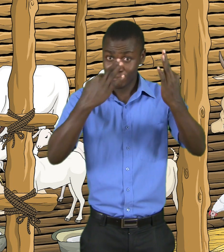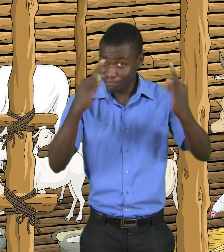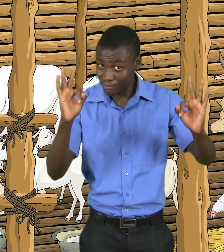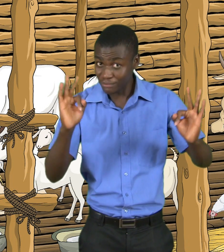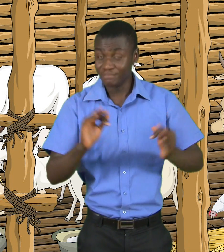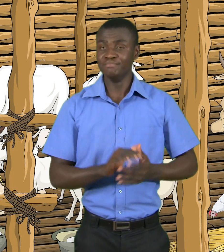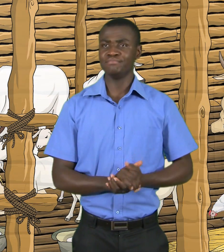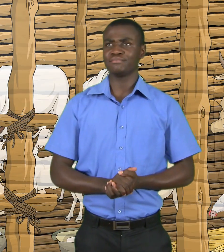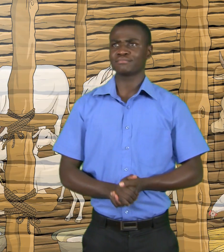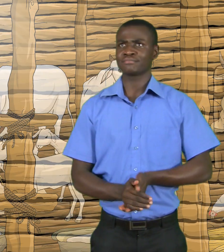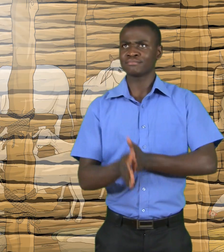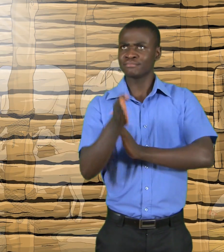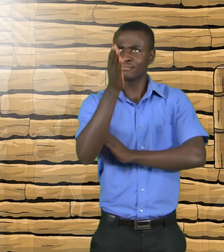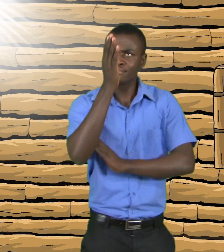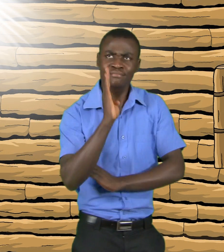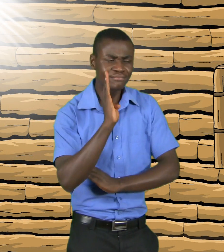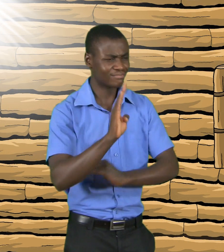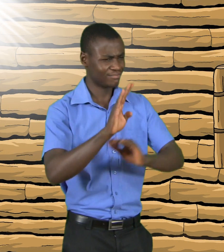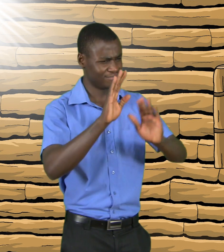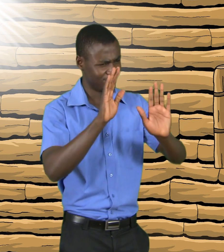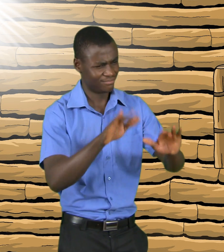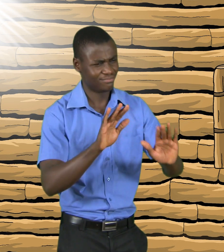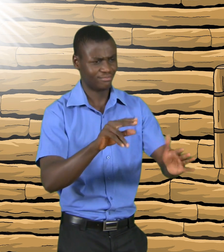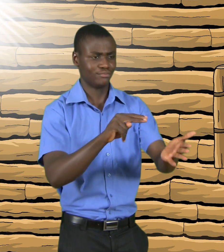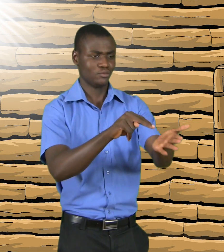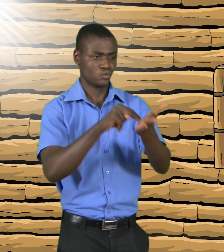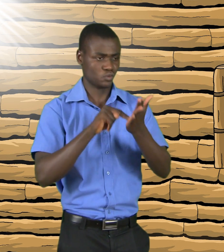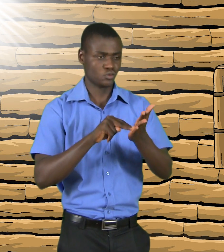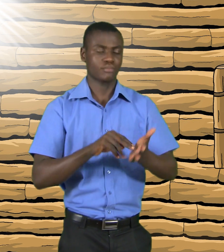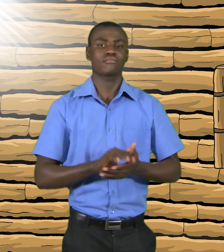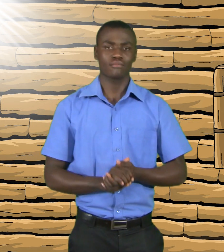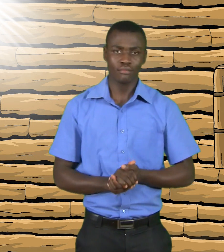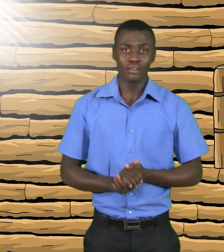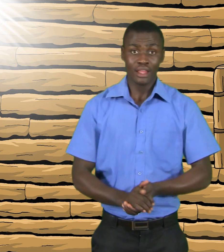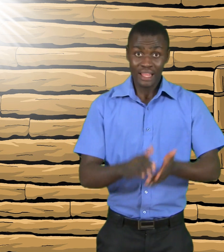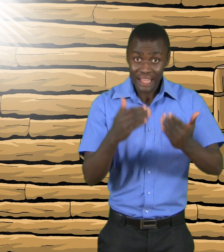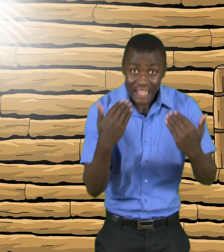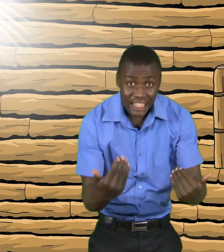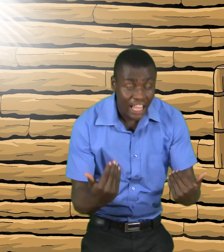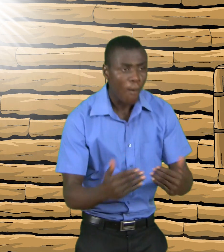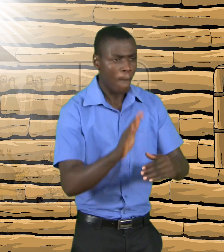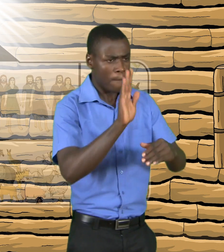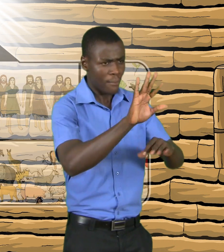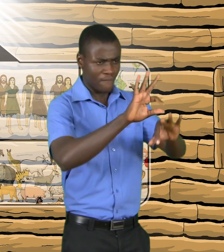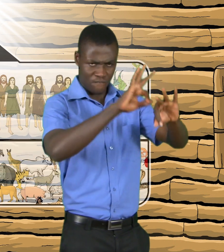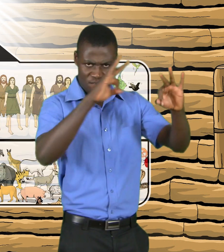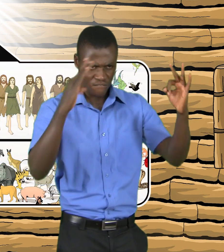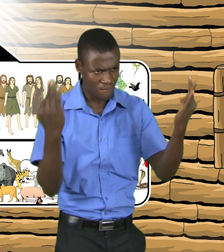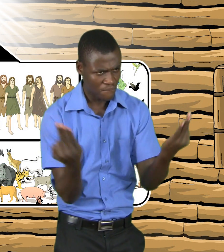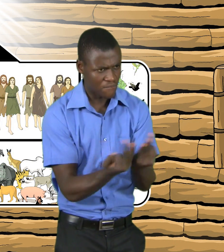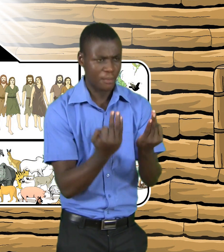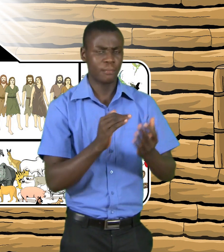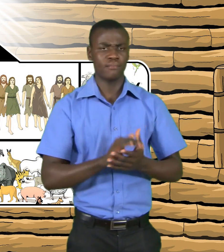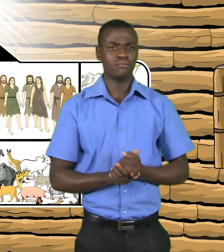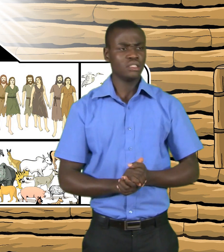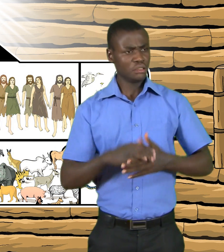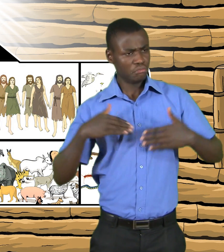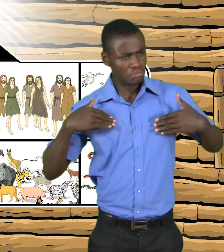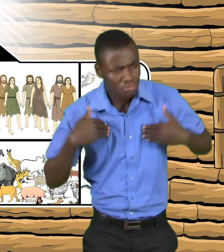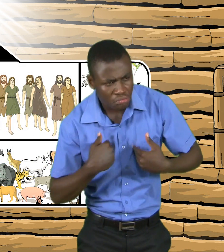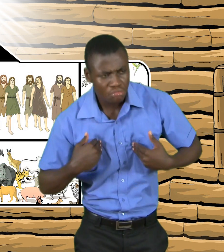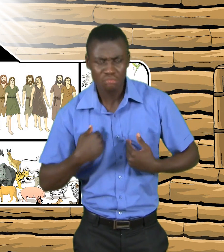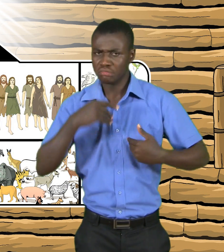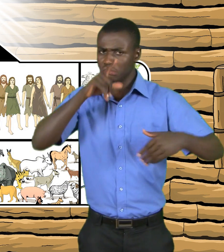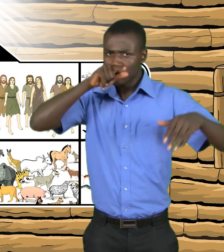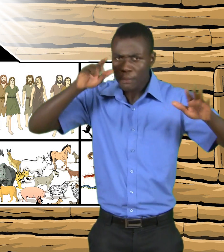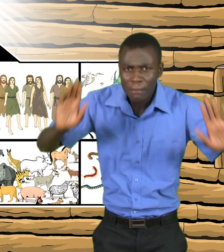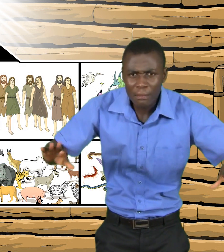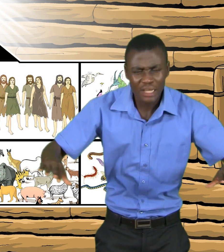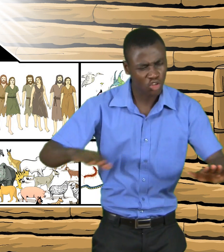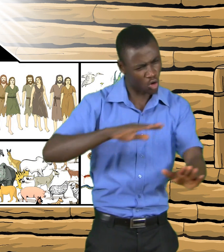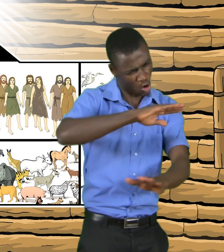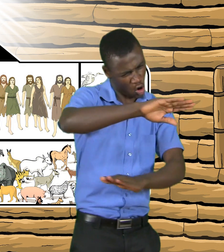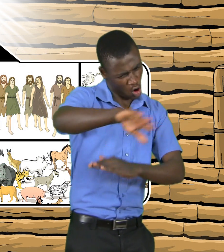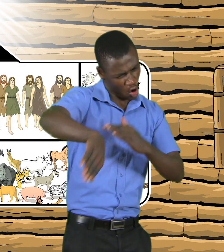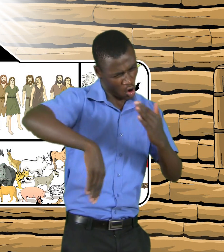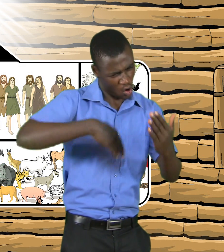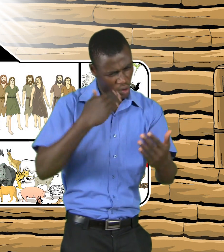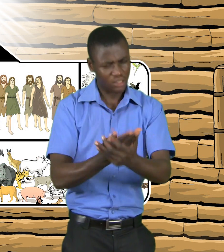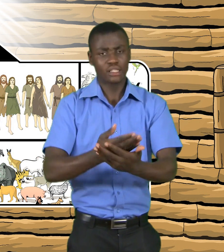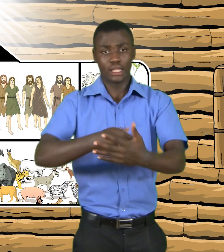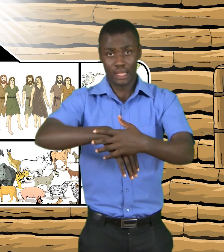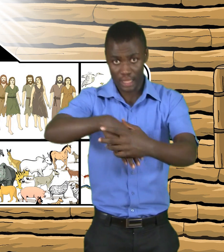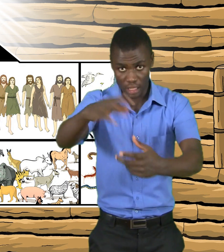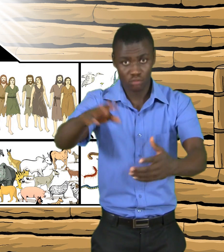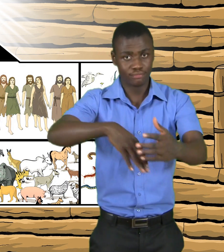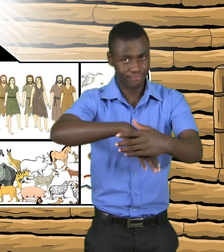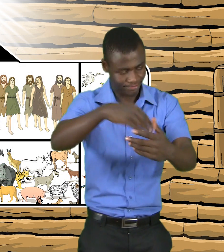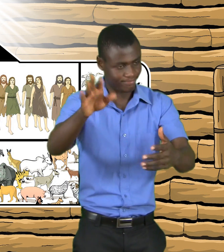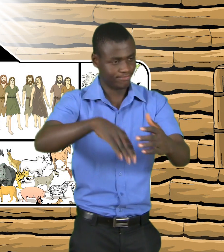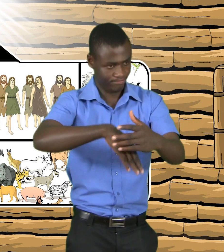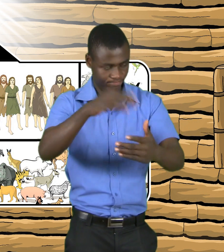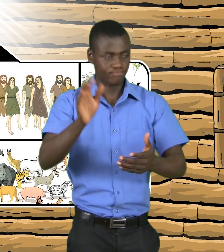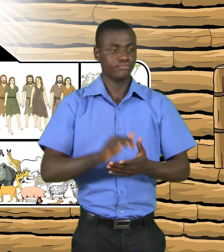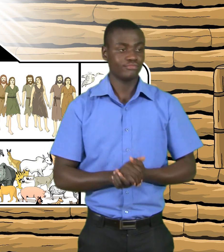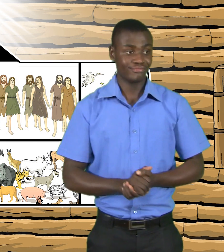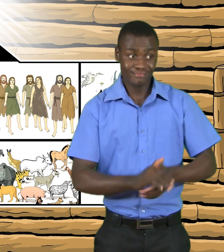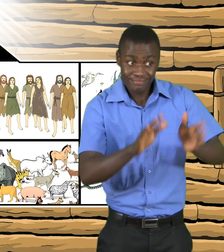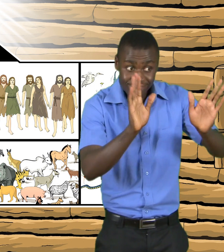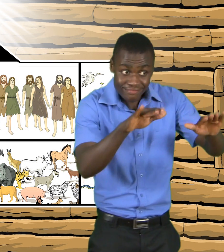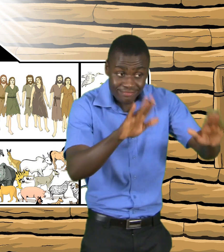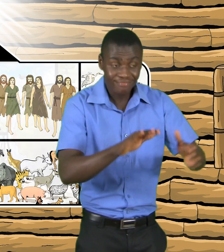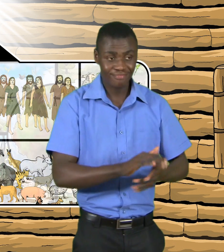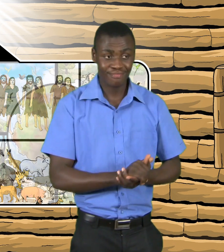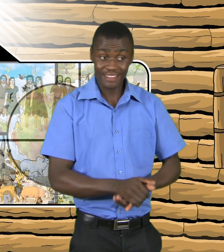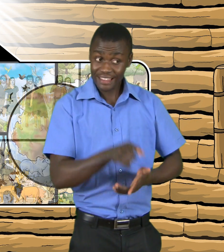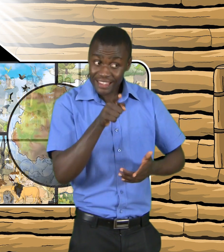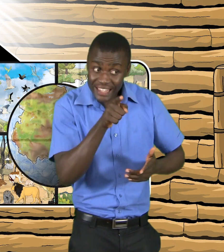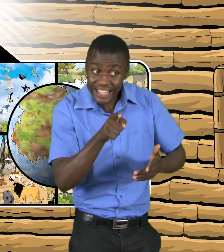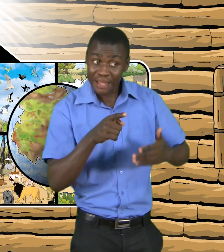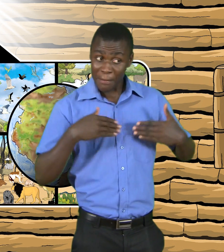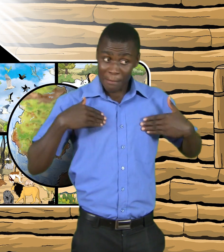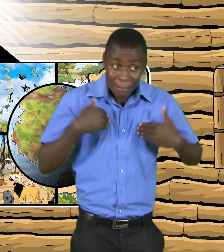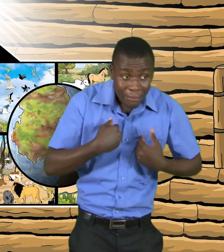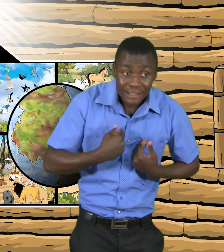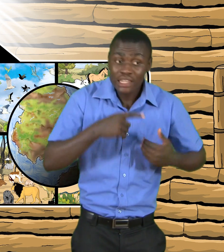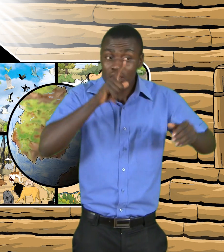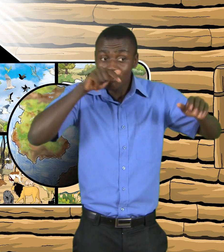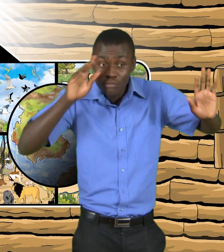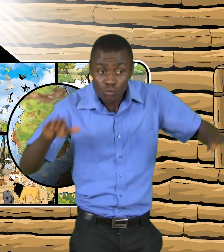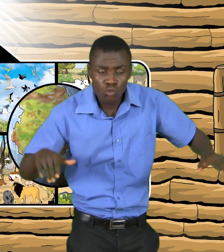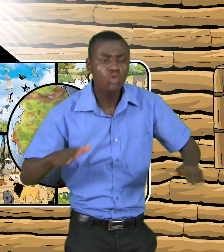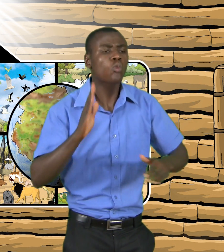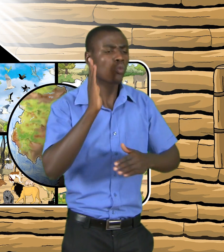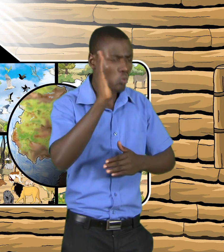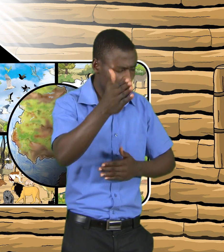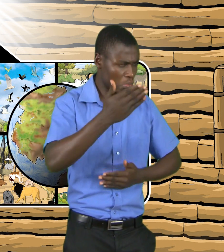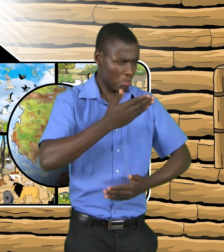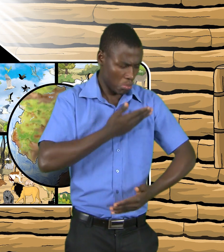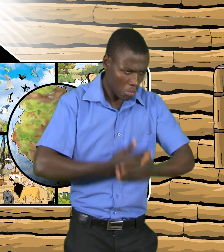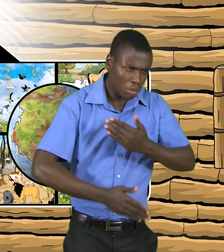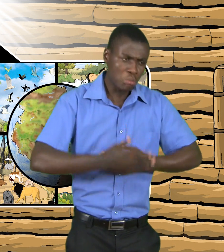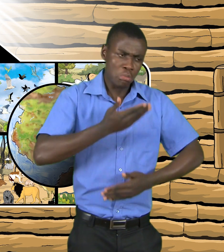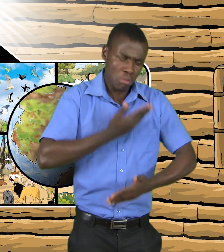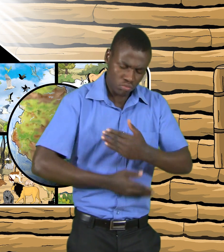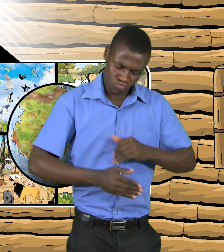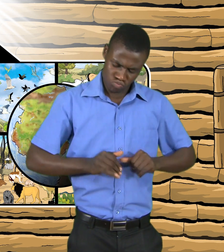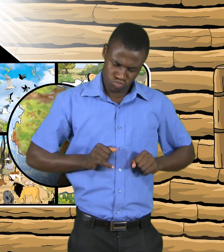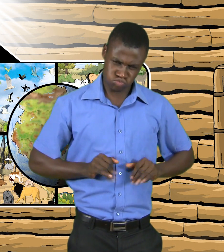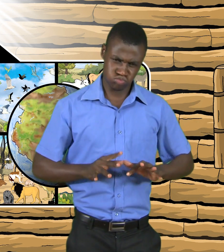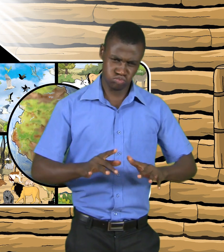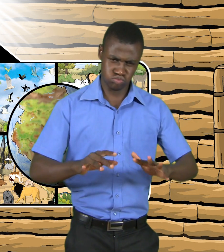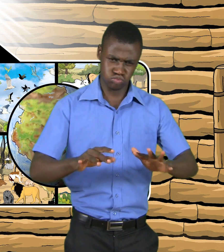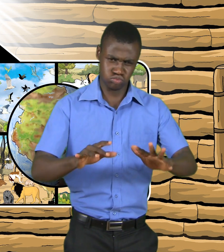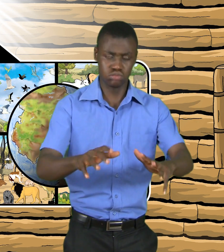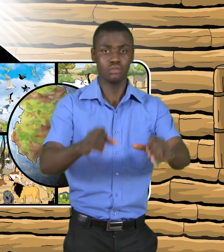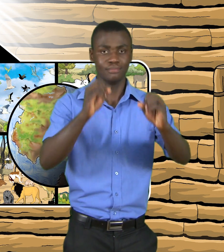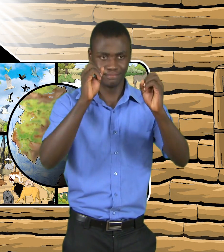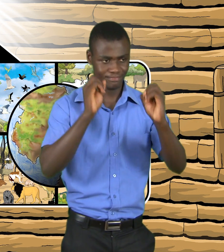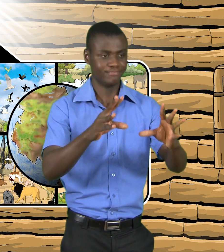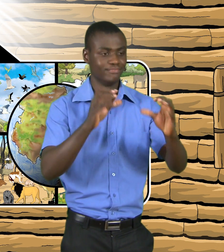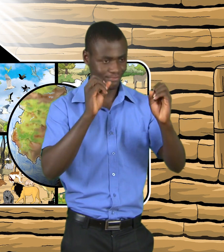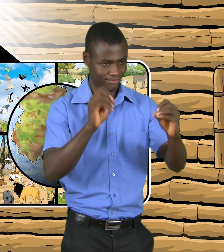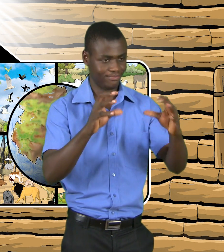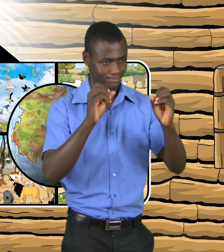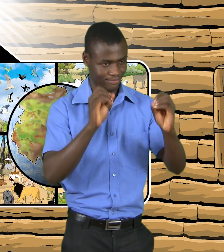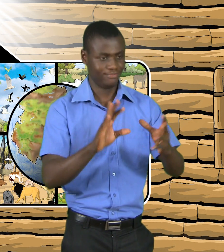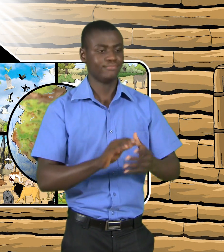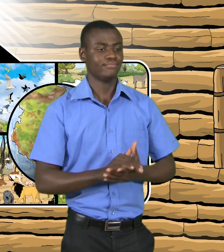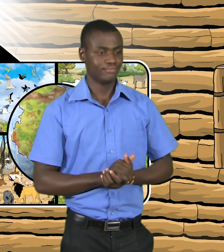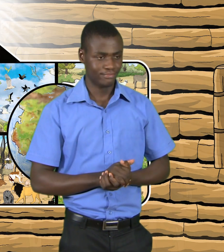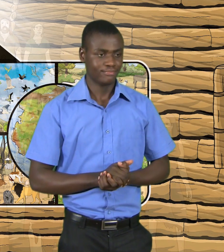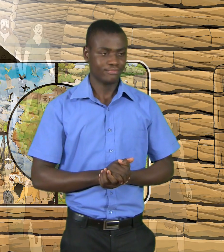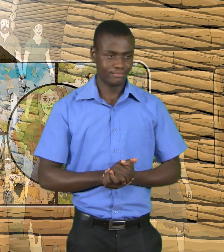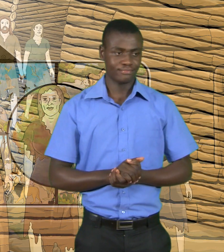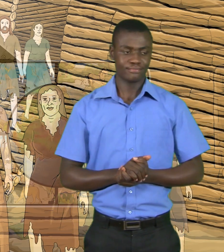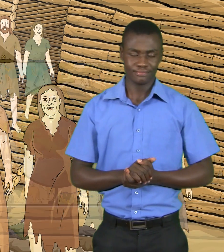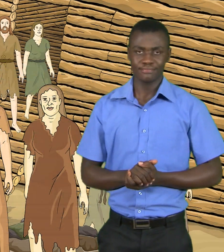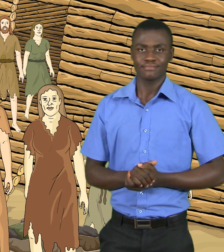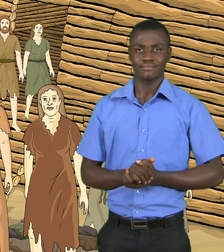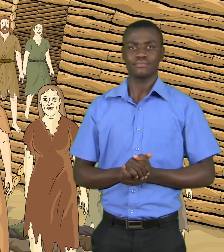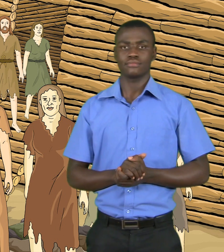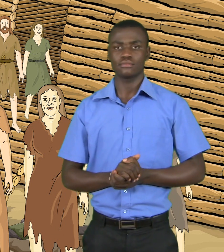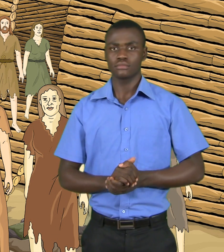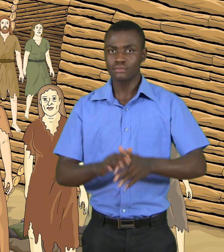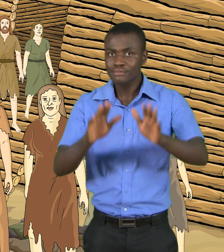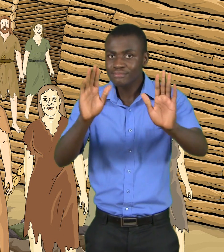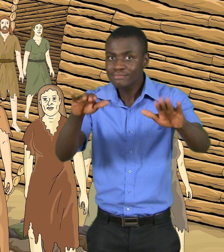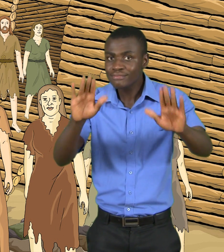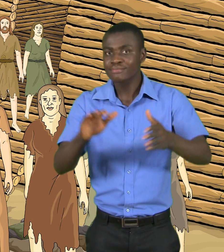Then God said to Noah, “Come out of the ark, you and your wife, along with your sons and their wives. Bring out all the living creatures that are with you—birds, livestock, and everything that crawls upon the ground—so that they can spread out over the earth and be fruitful and multiply upon it.”